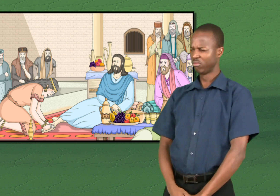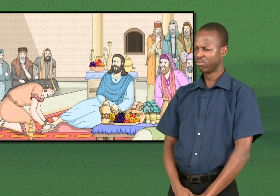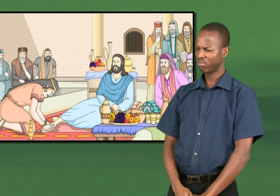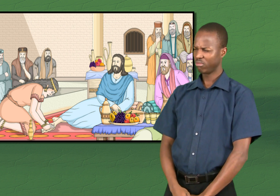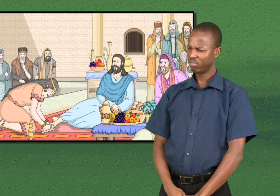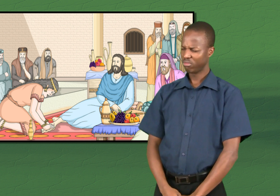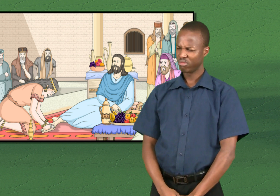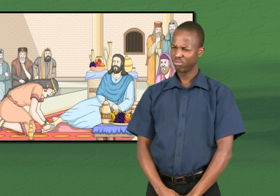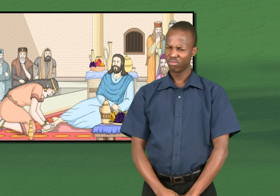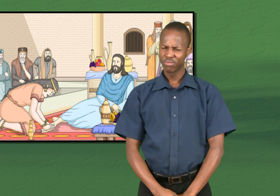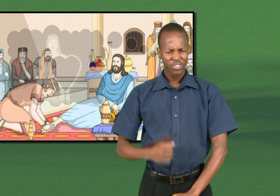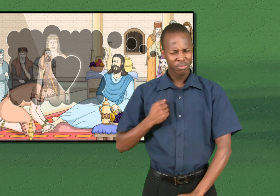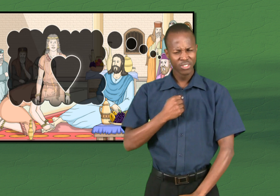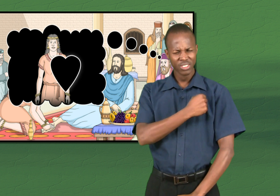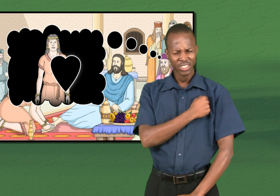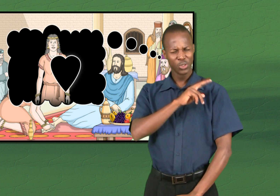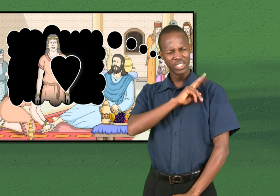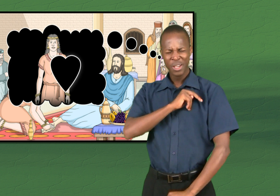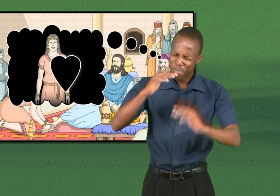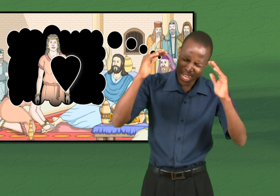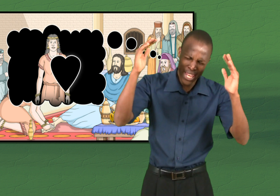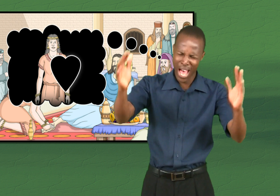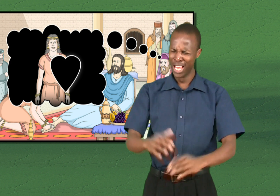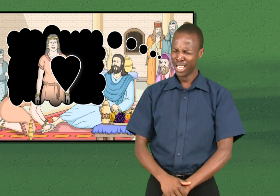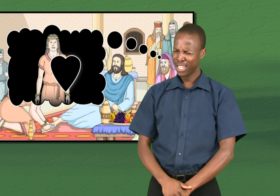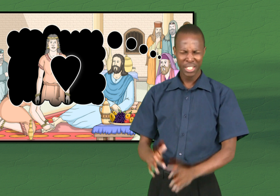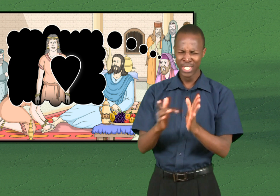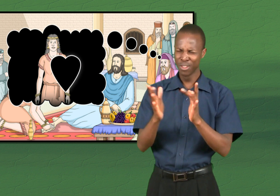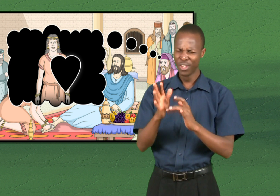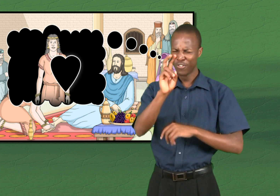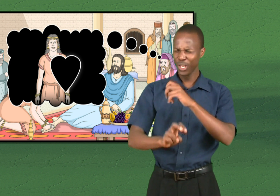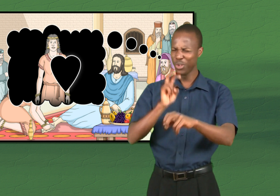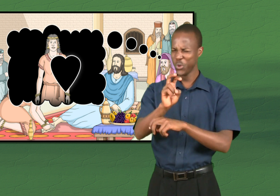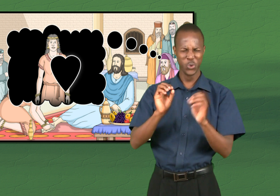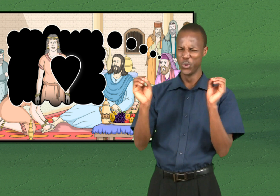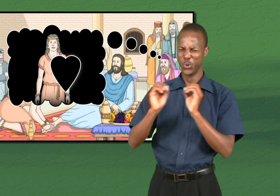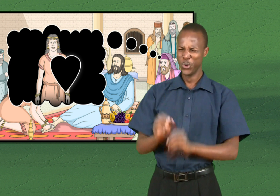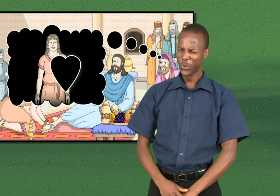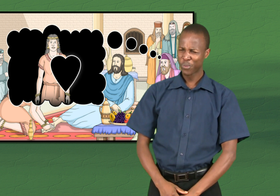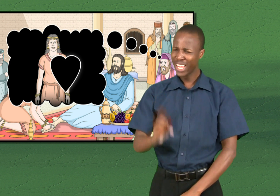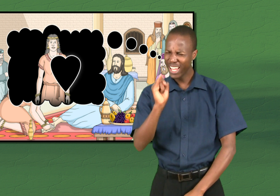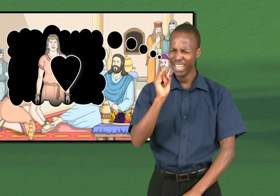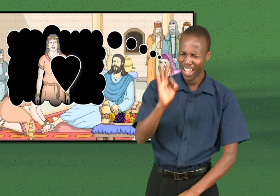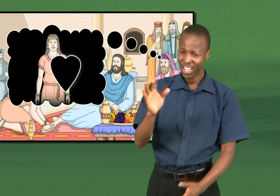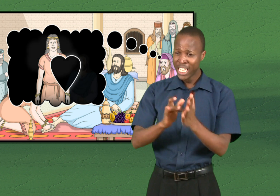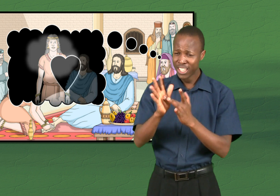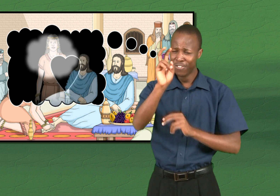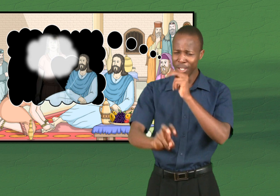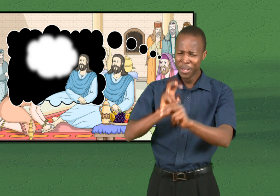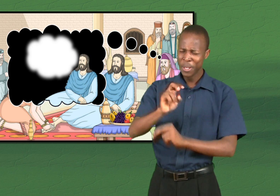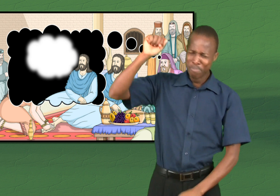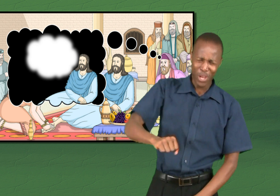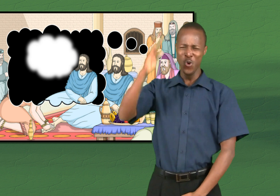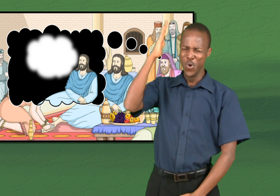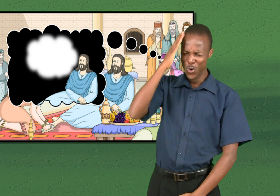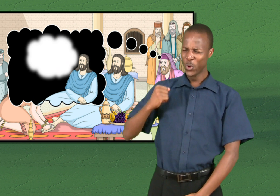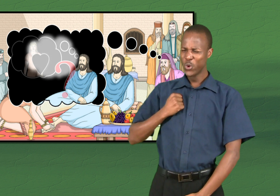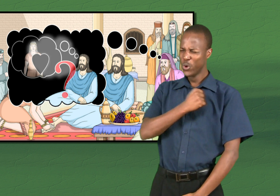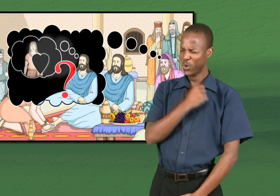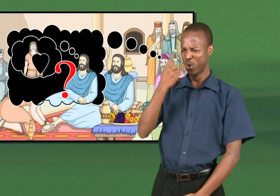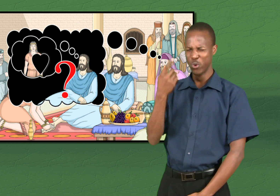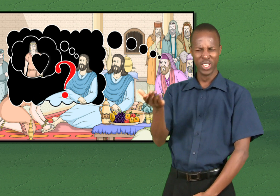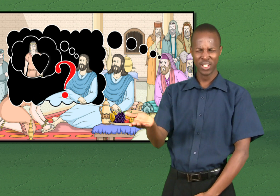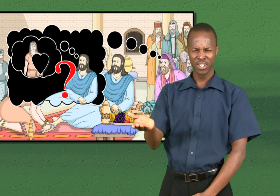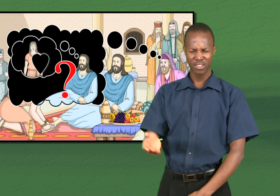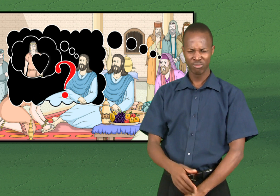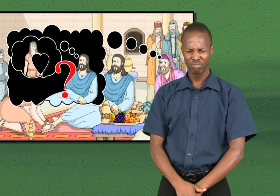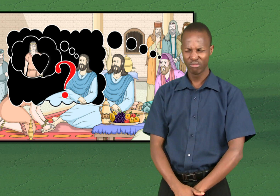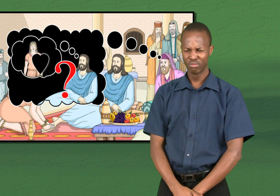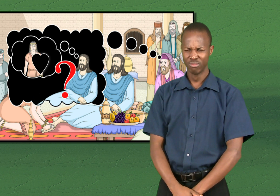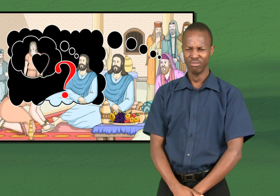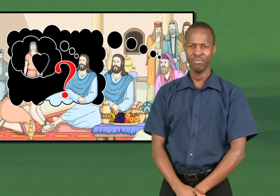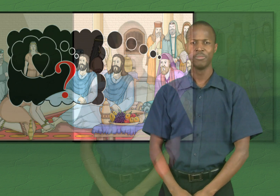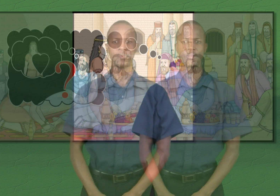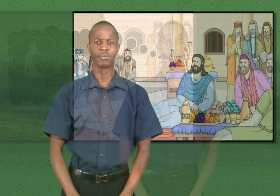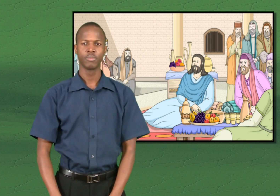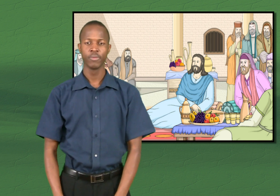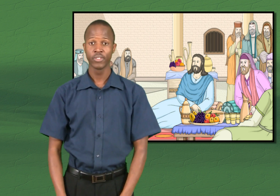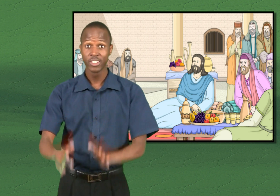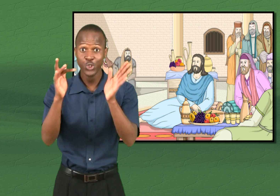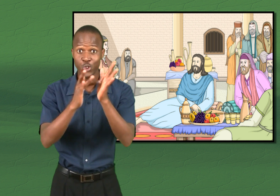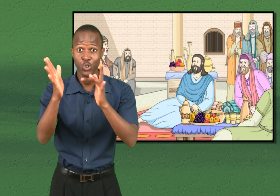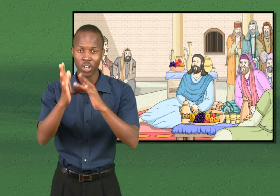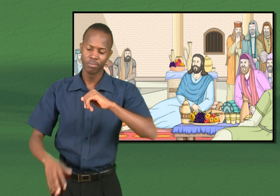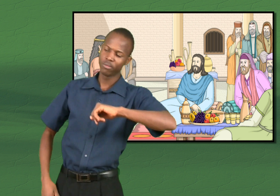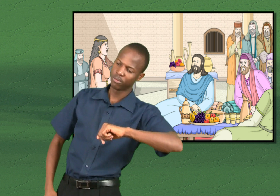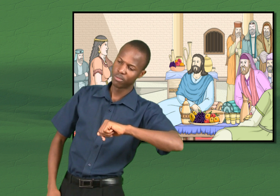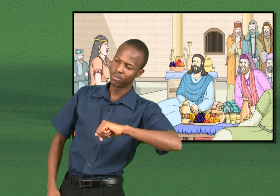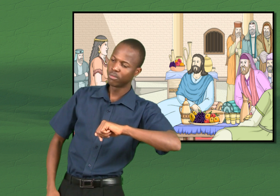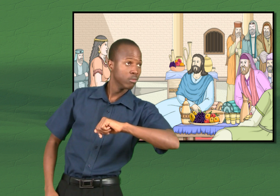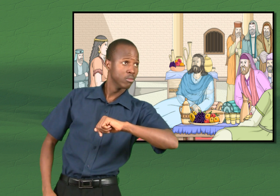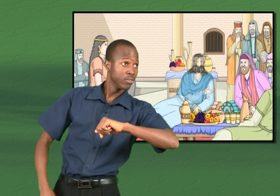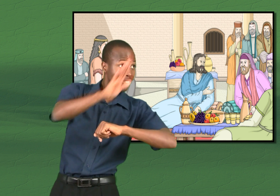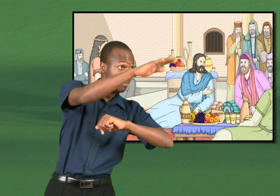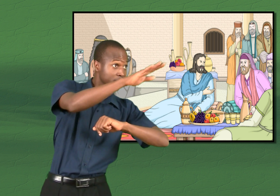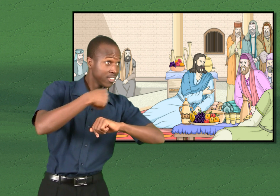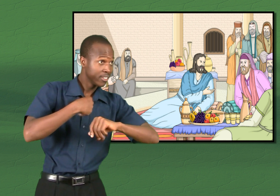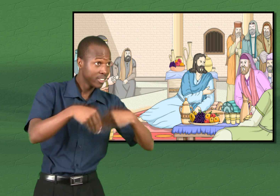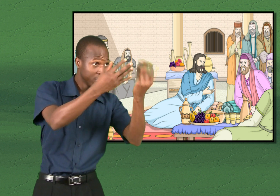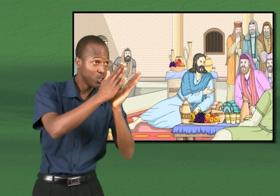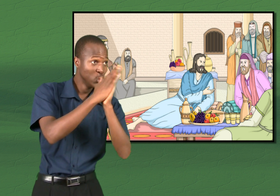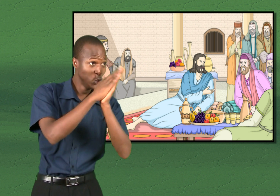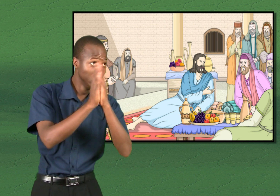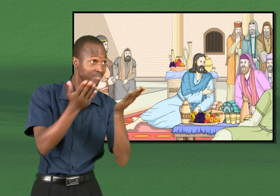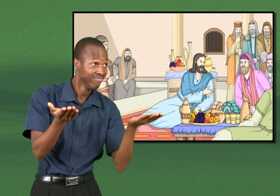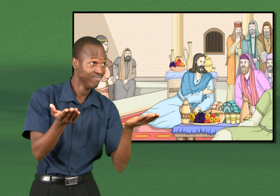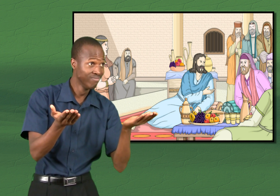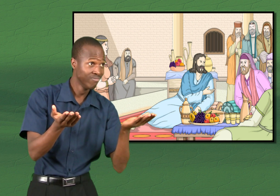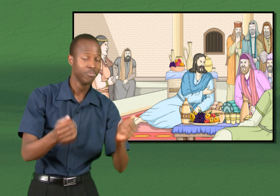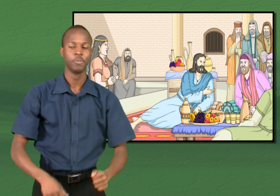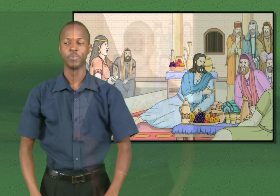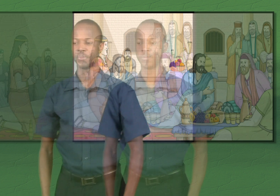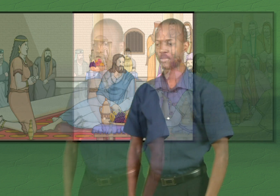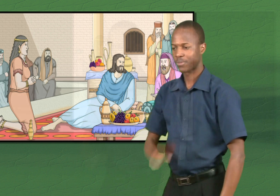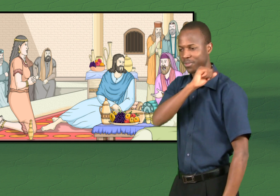When the Pharisee who had invited Jesus saw this, he said to himself, “If this man were a prophet, He would know who this is and what kind of woman is touching Him—for she is a sinner!”